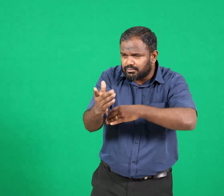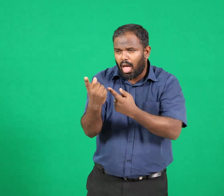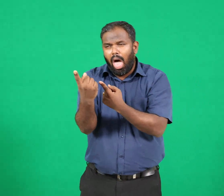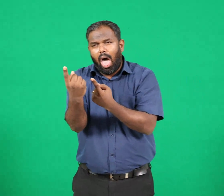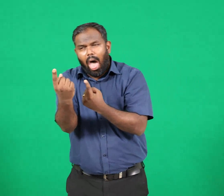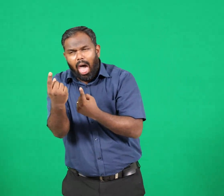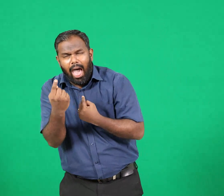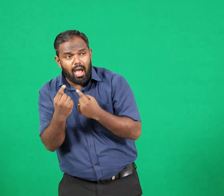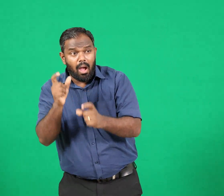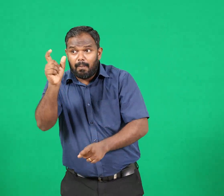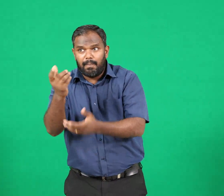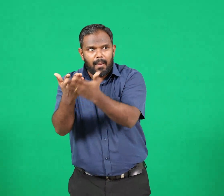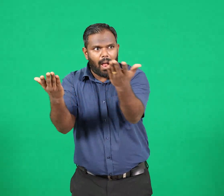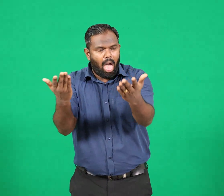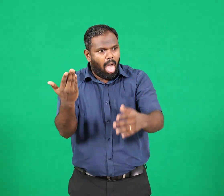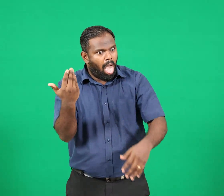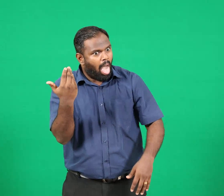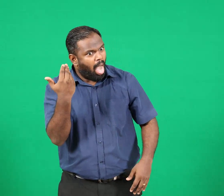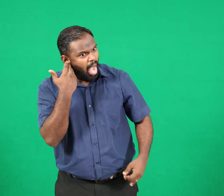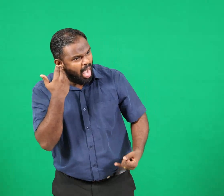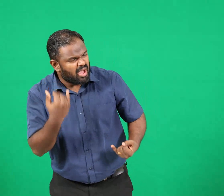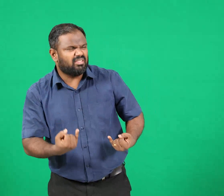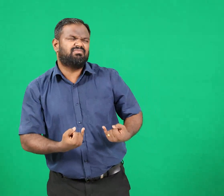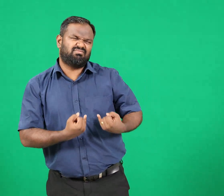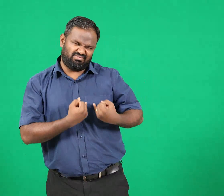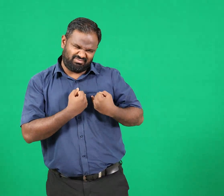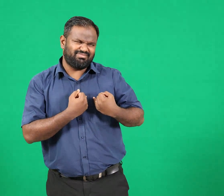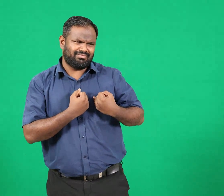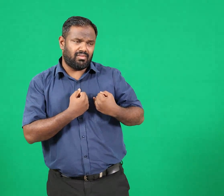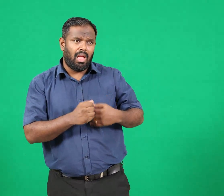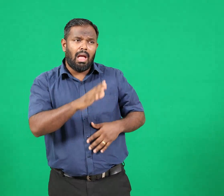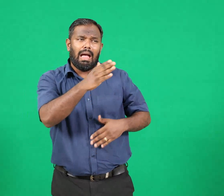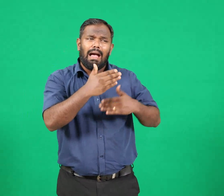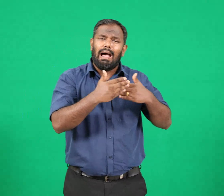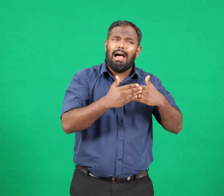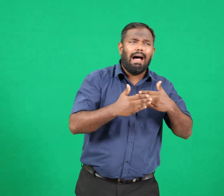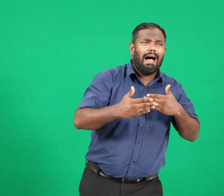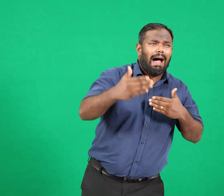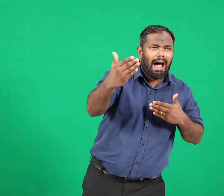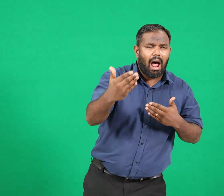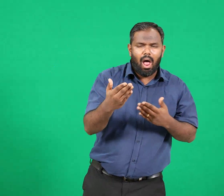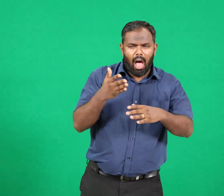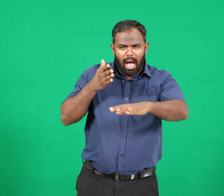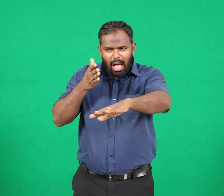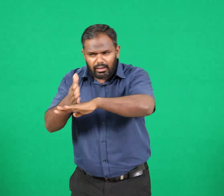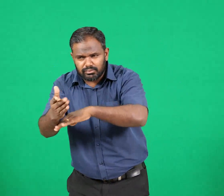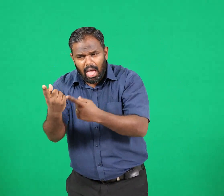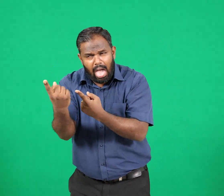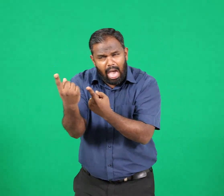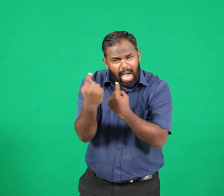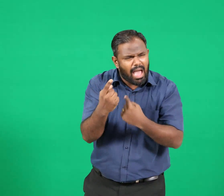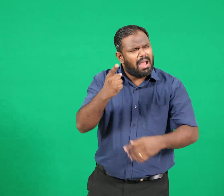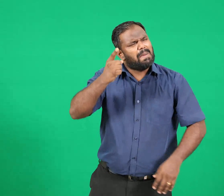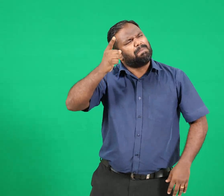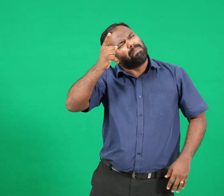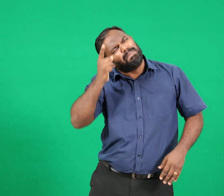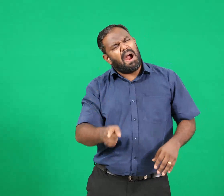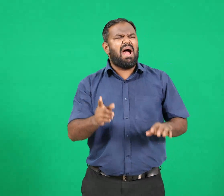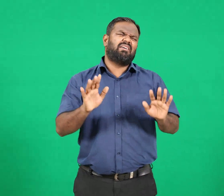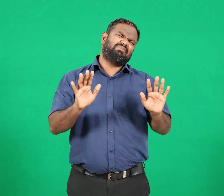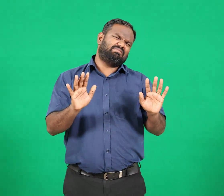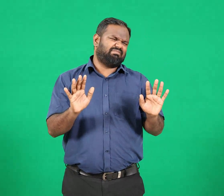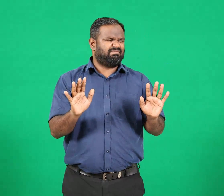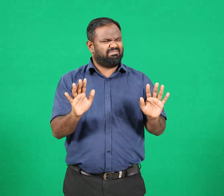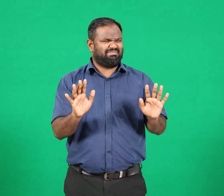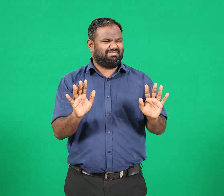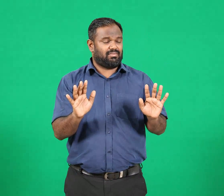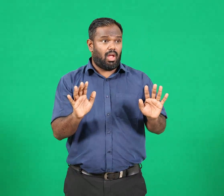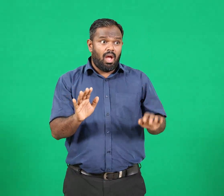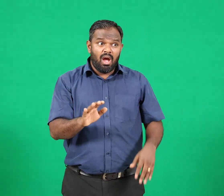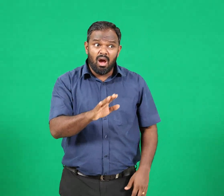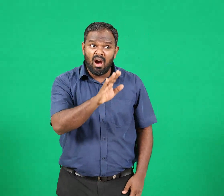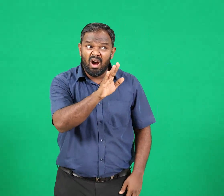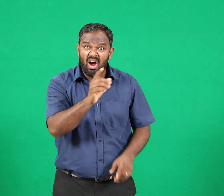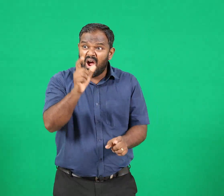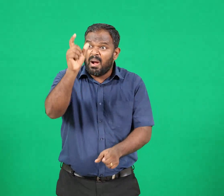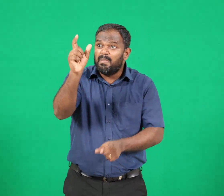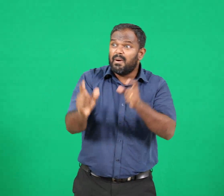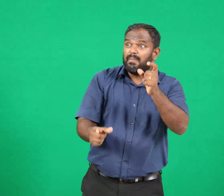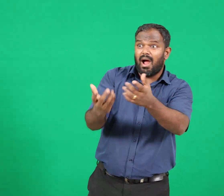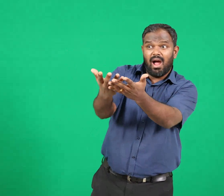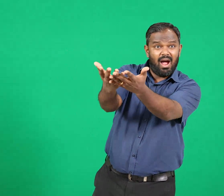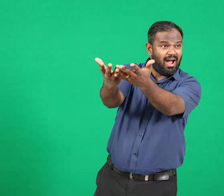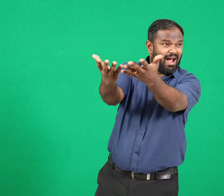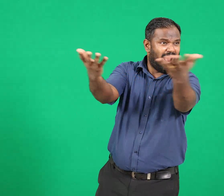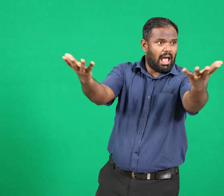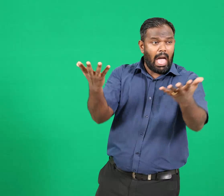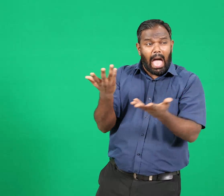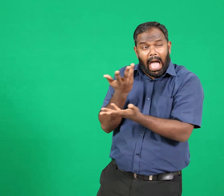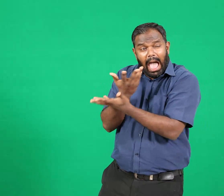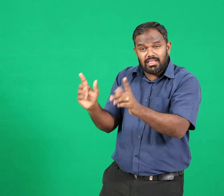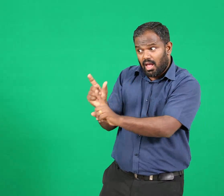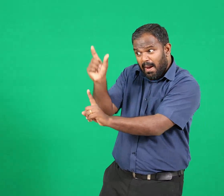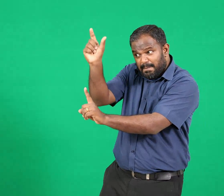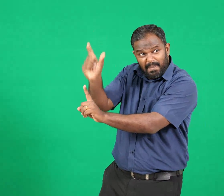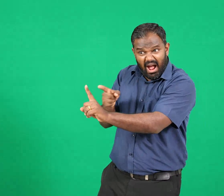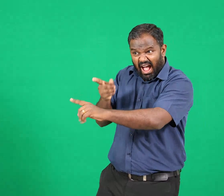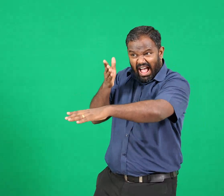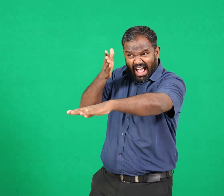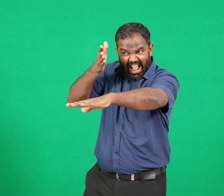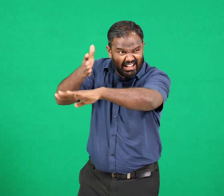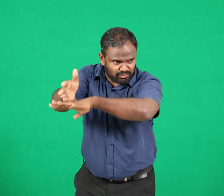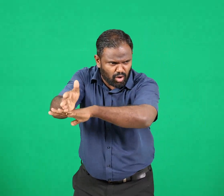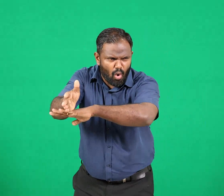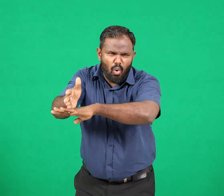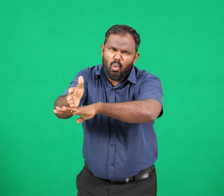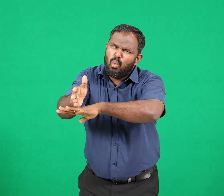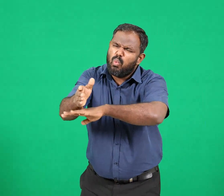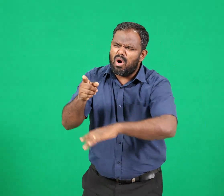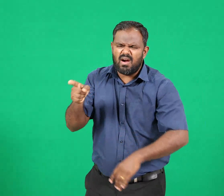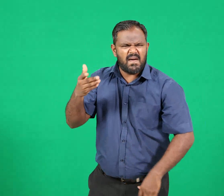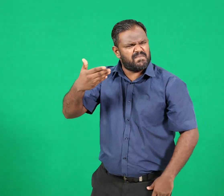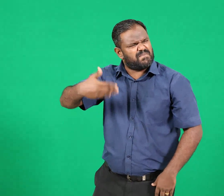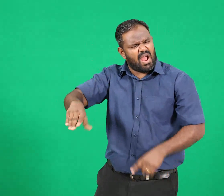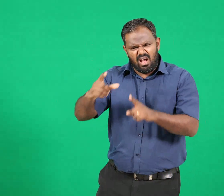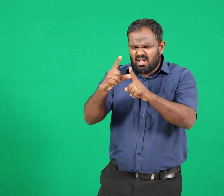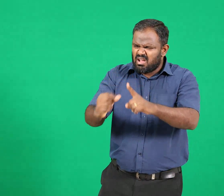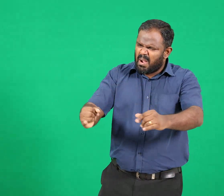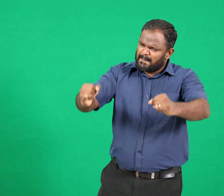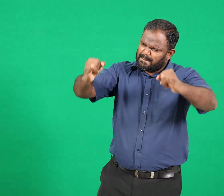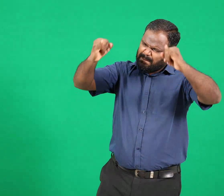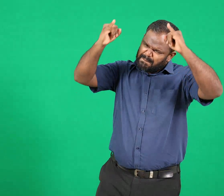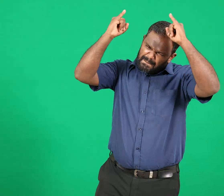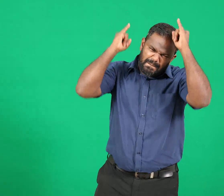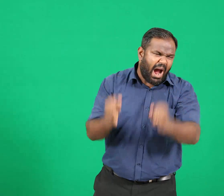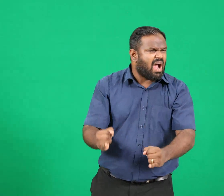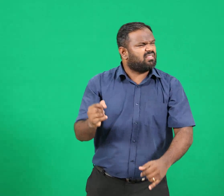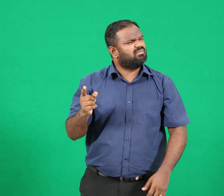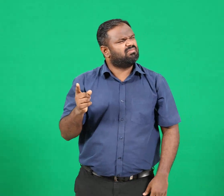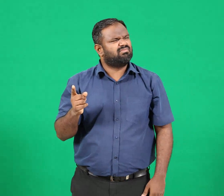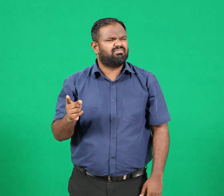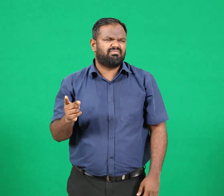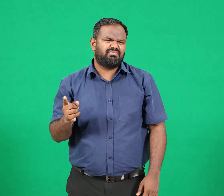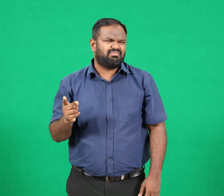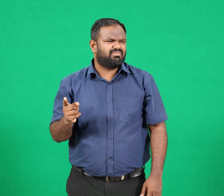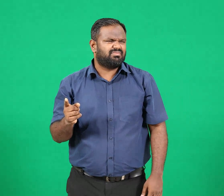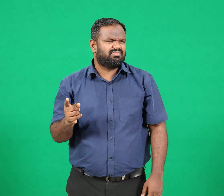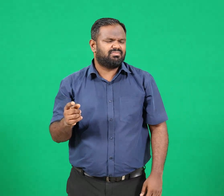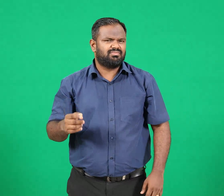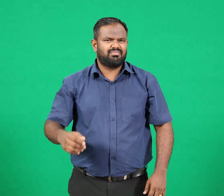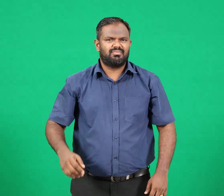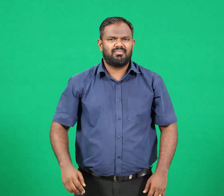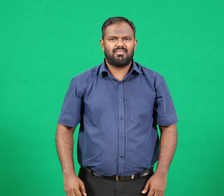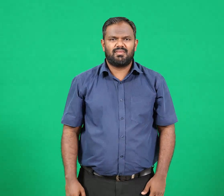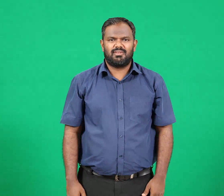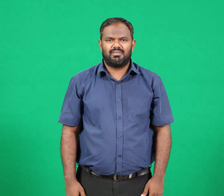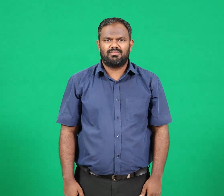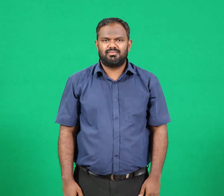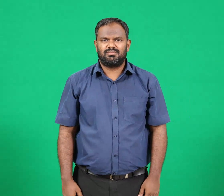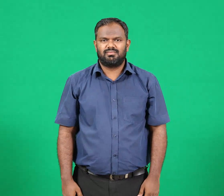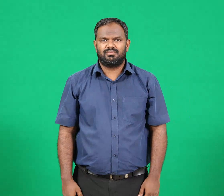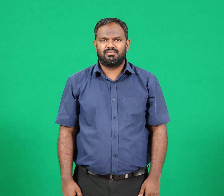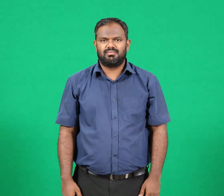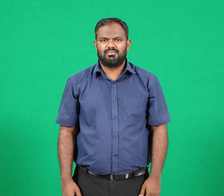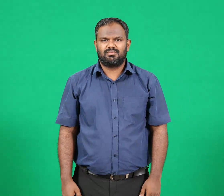These stumbling blocks must come, but woe to the man through whom they come!